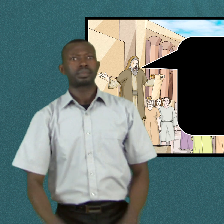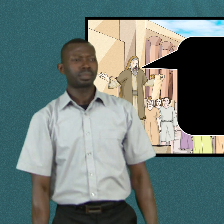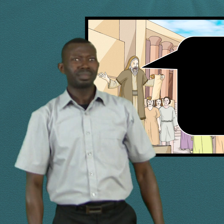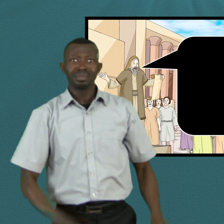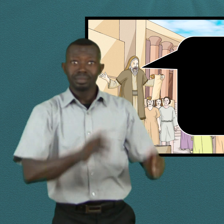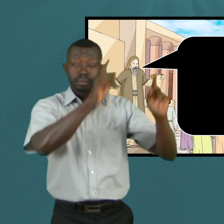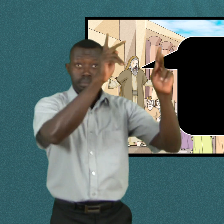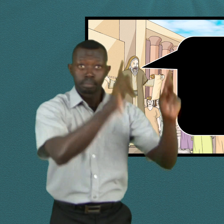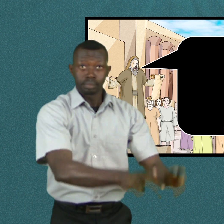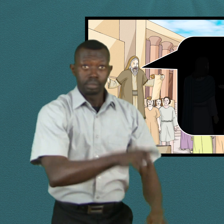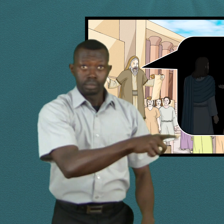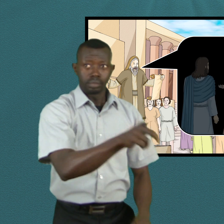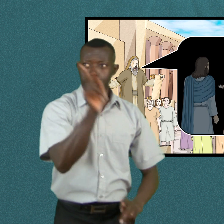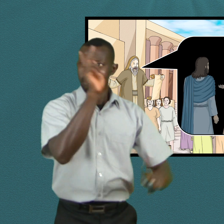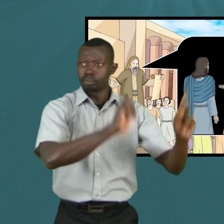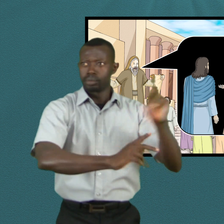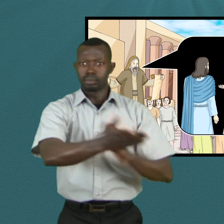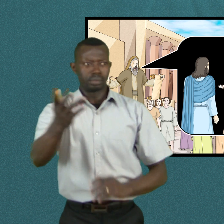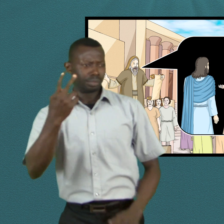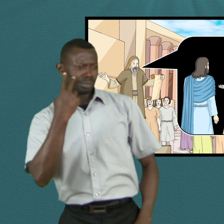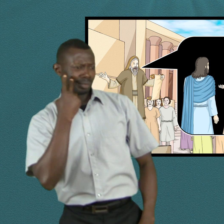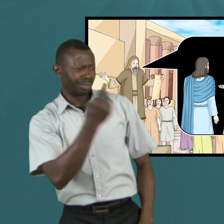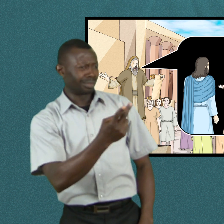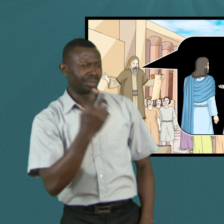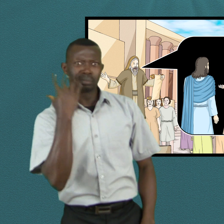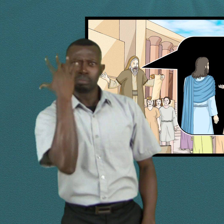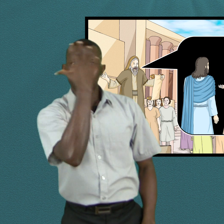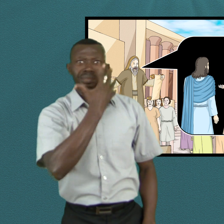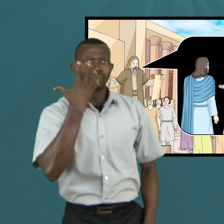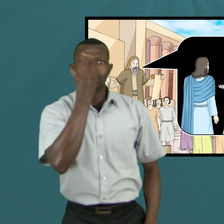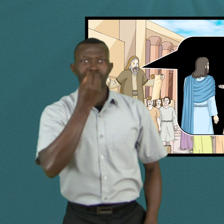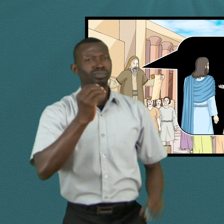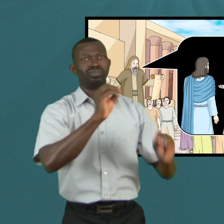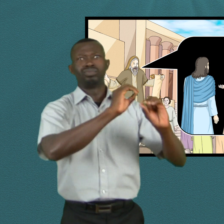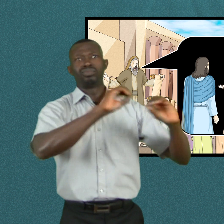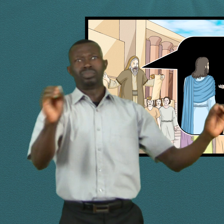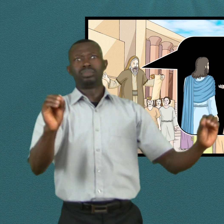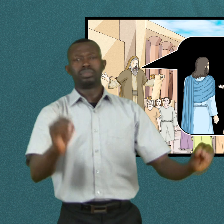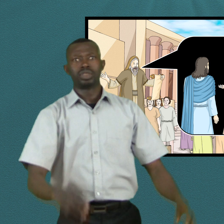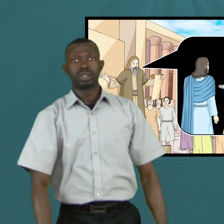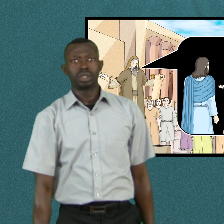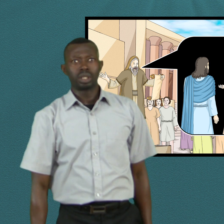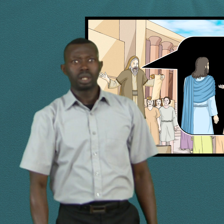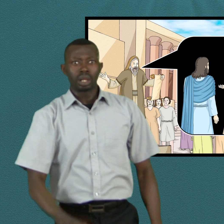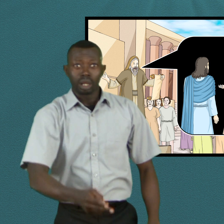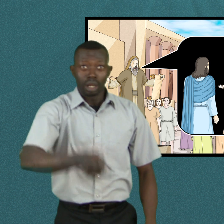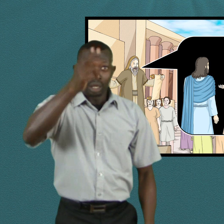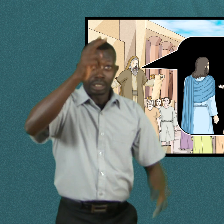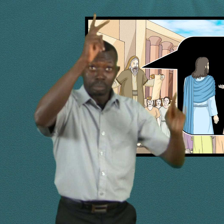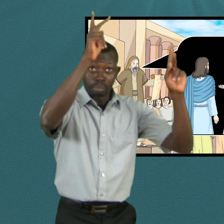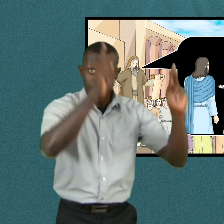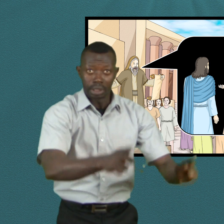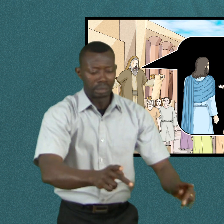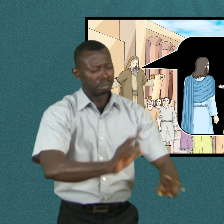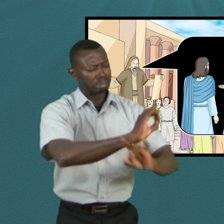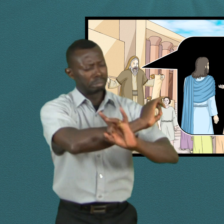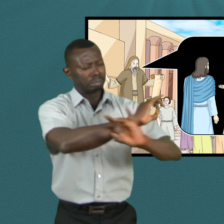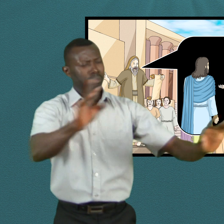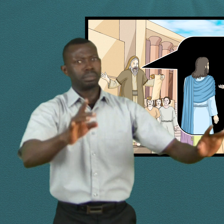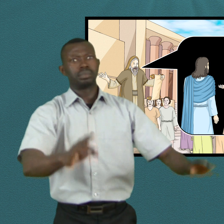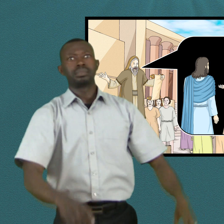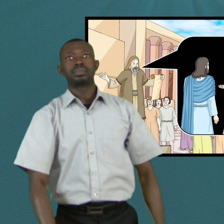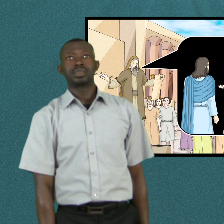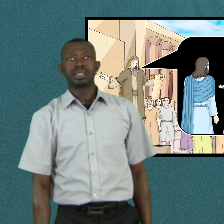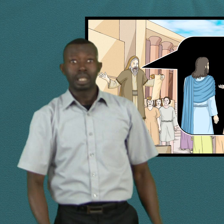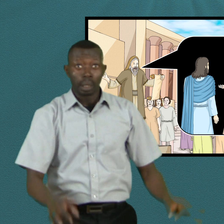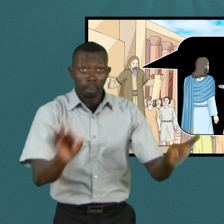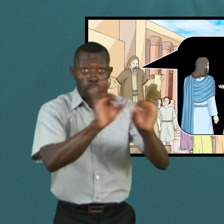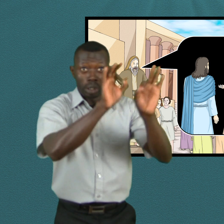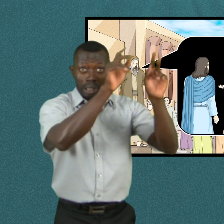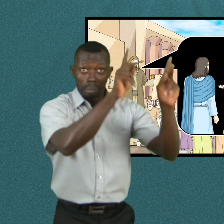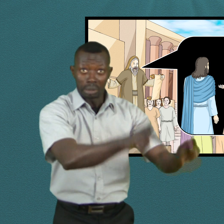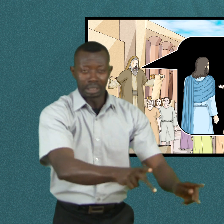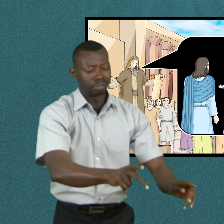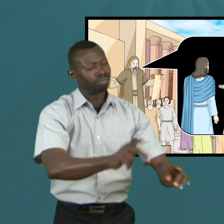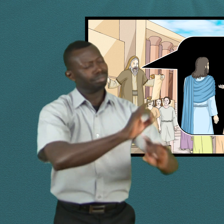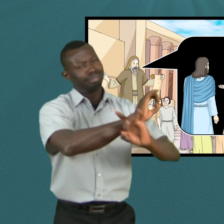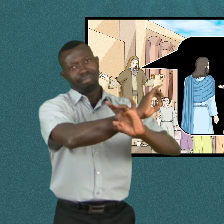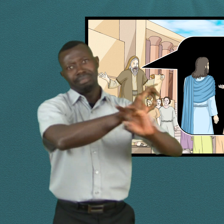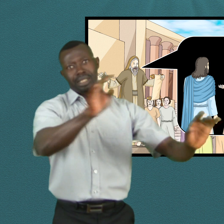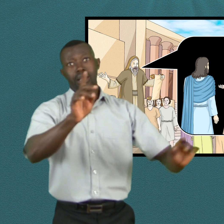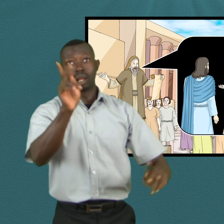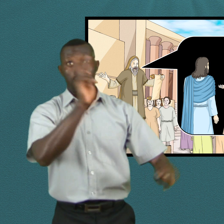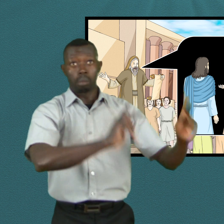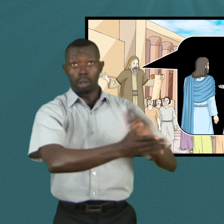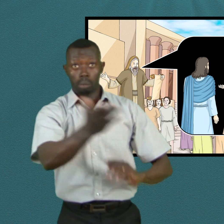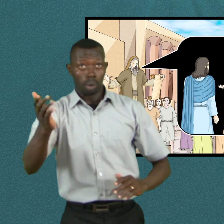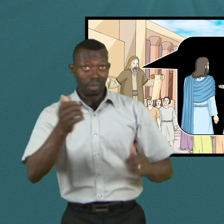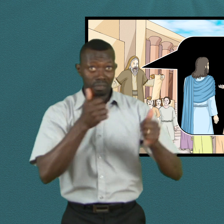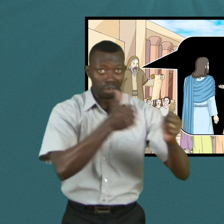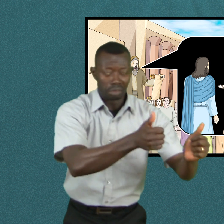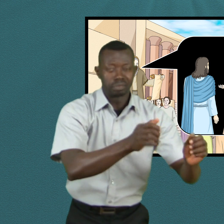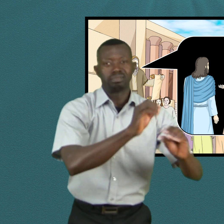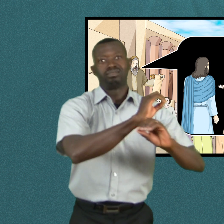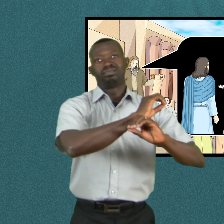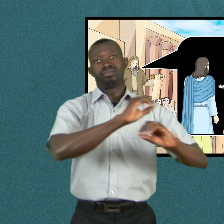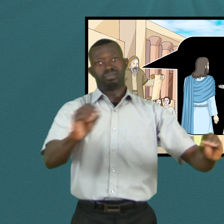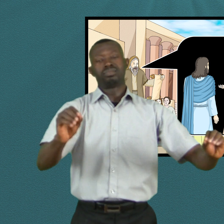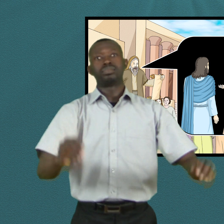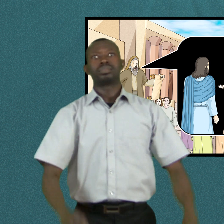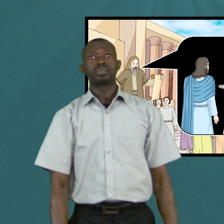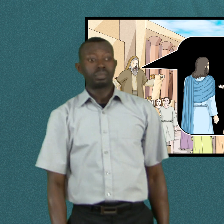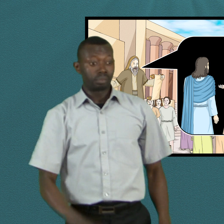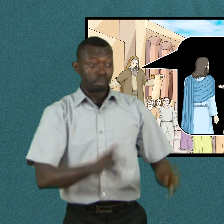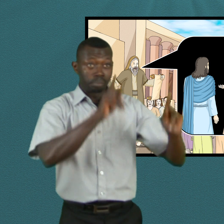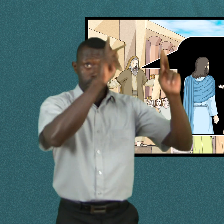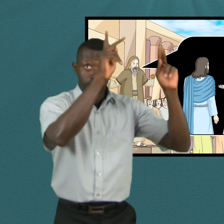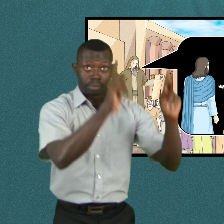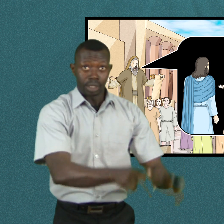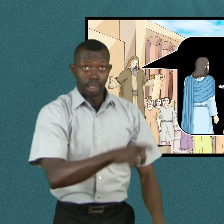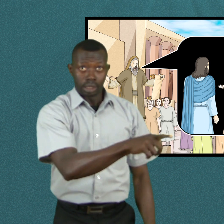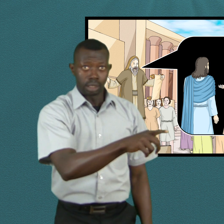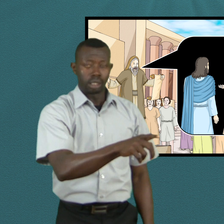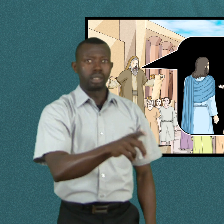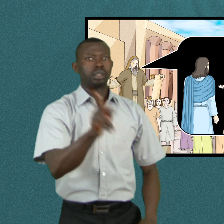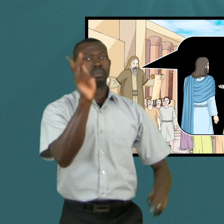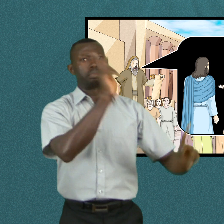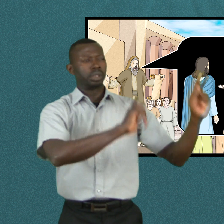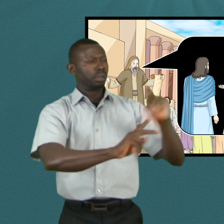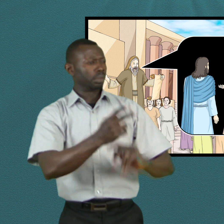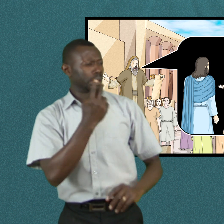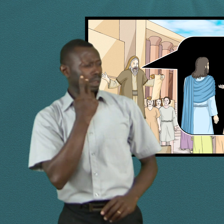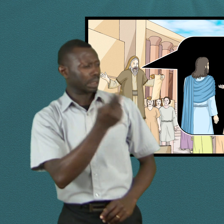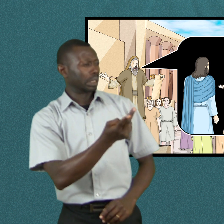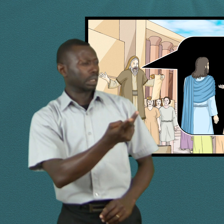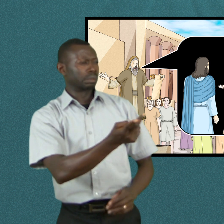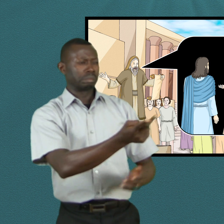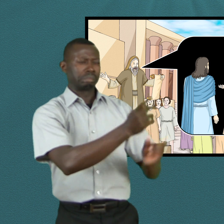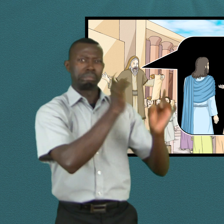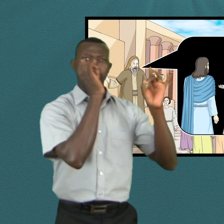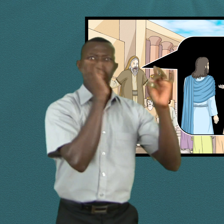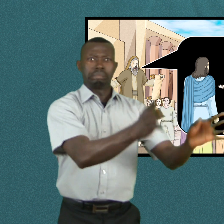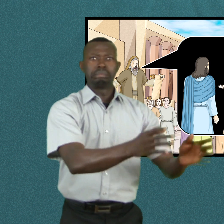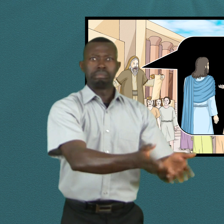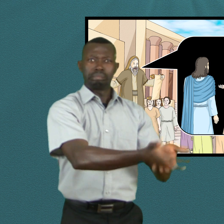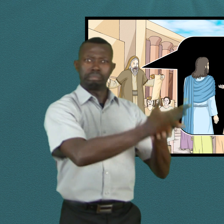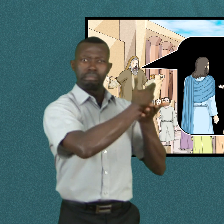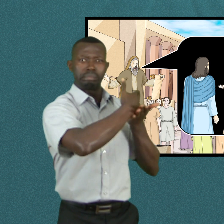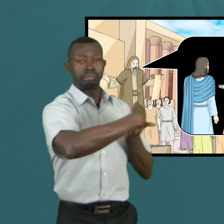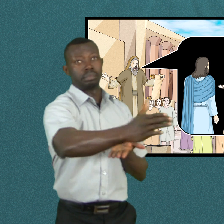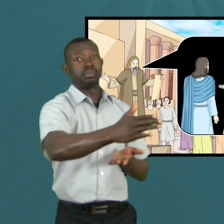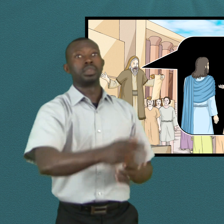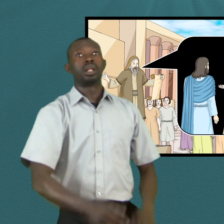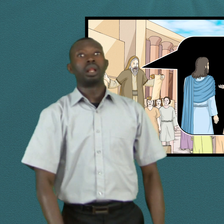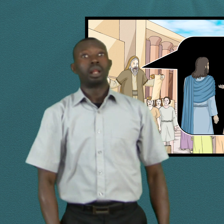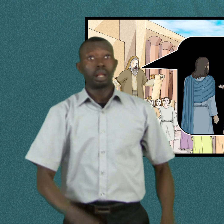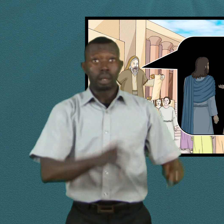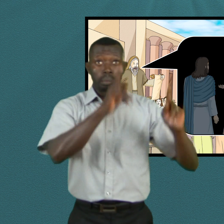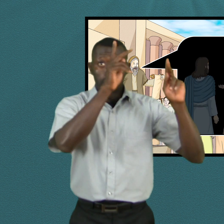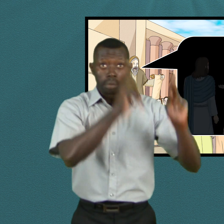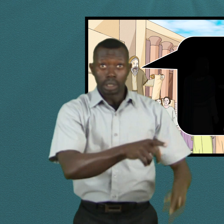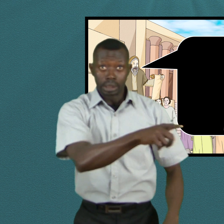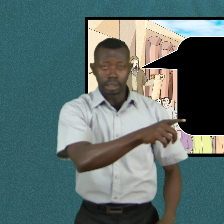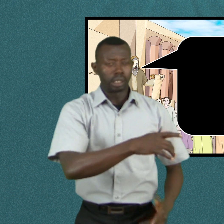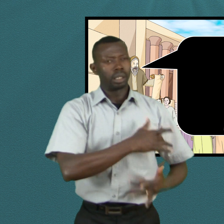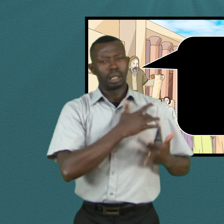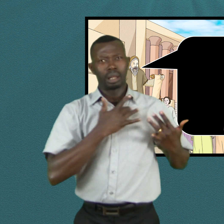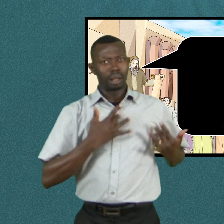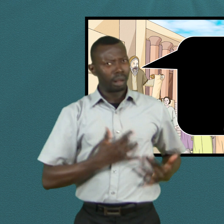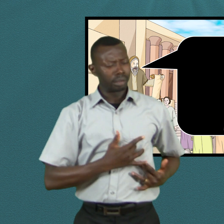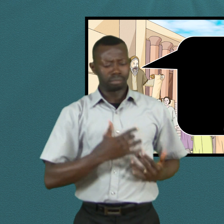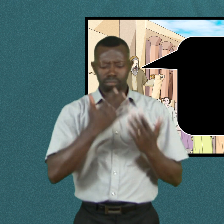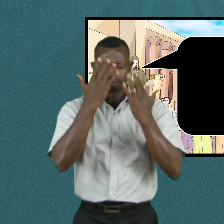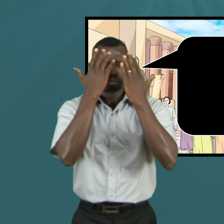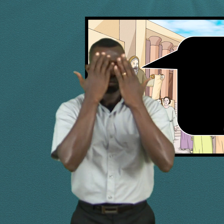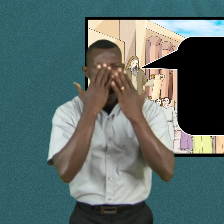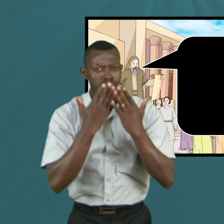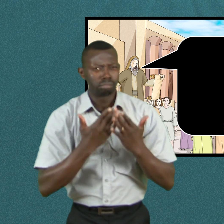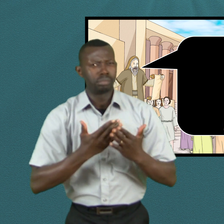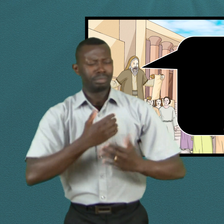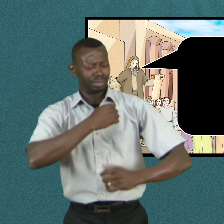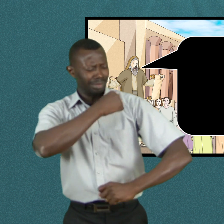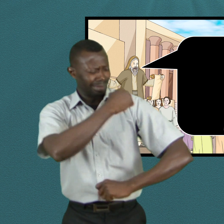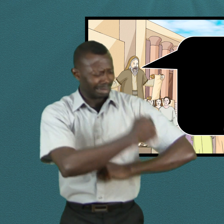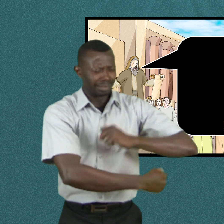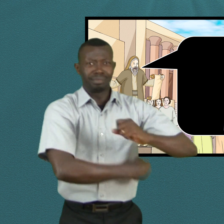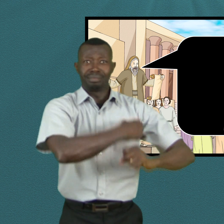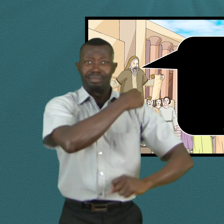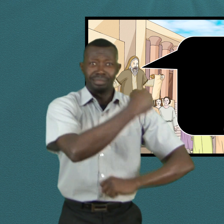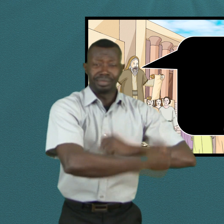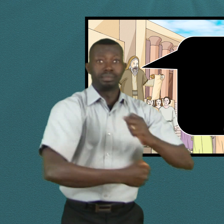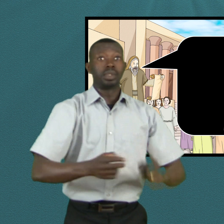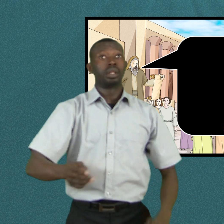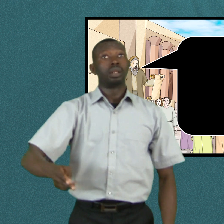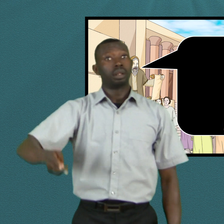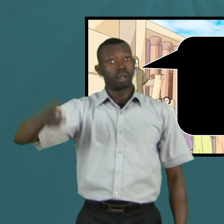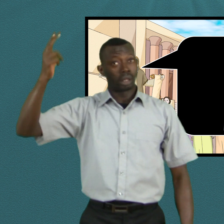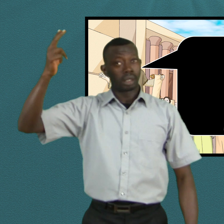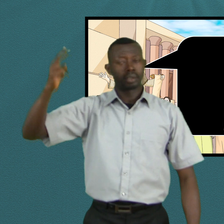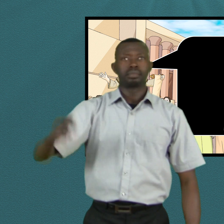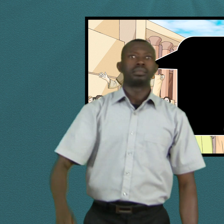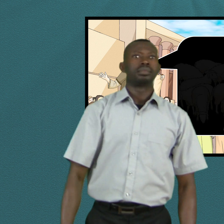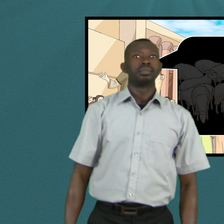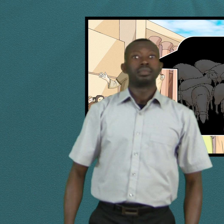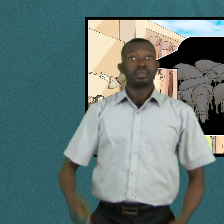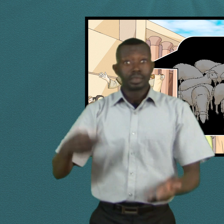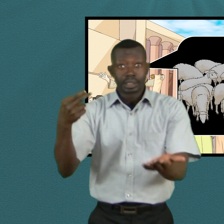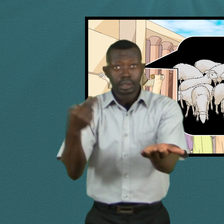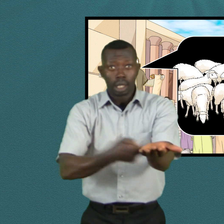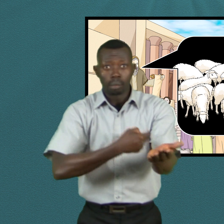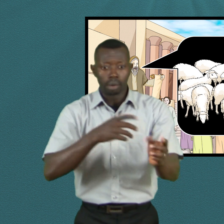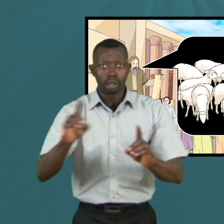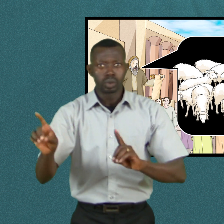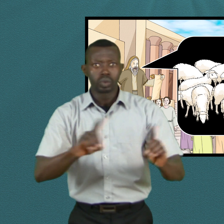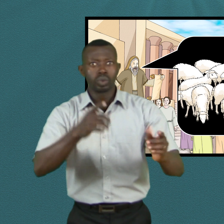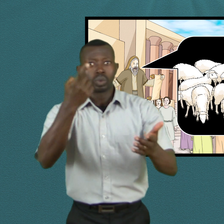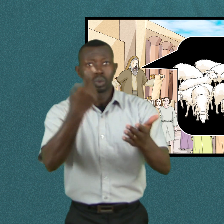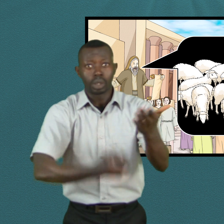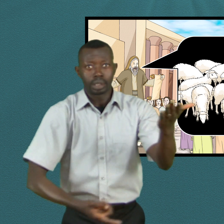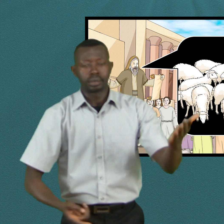He was despised and rejected by men, a man of sorrows, acquainted with grief. Like one from whom men hide their faces, He was despised, and we esteemed Him not. Surely He took on our infirmities and carried our sorrows; yet we considered Him stricken by God, struck down and afflicted. But He was pierced for our transgressions, He was crushed for our iniquities; the punishment that brought us peace was upon Him, and by His stripes we are healed.